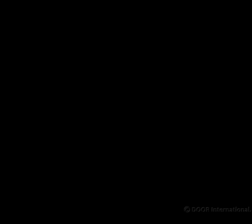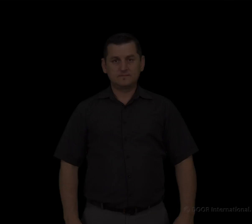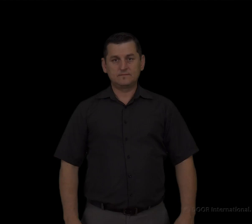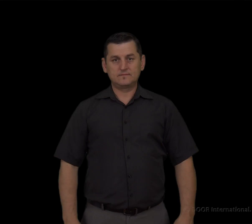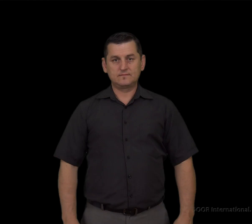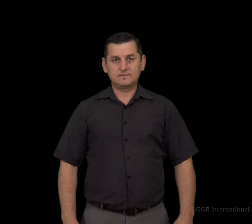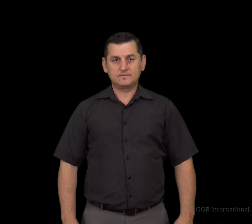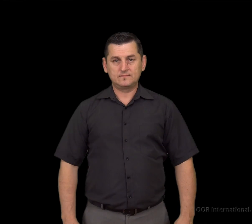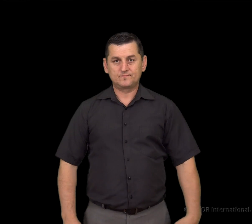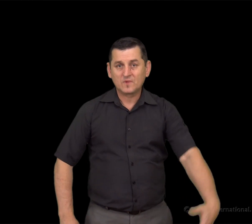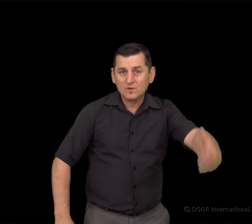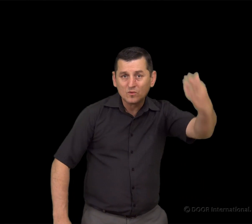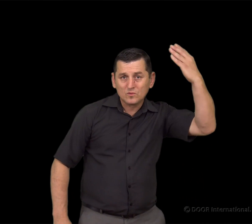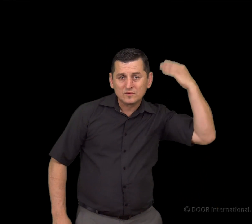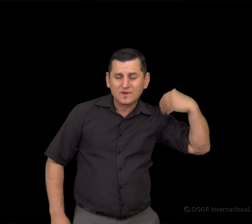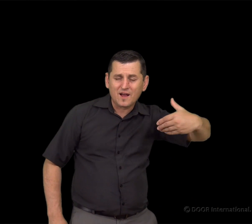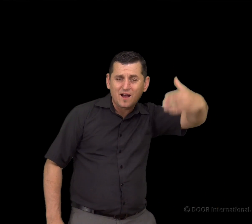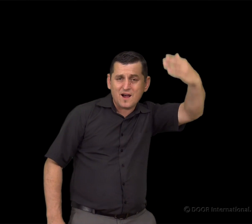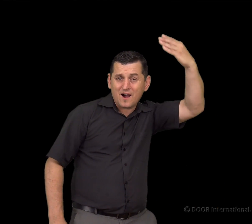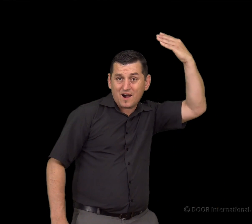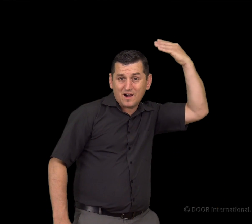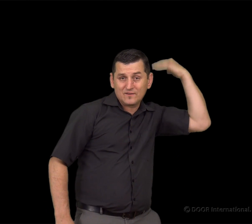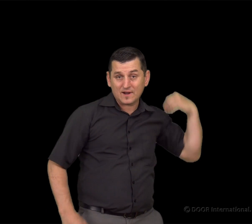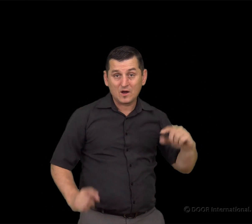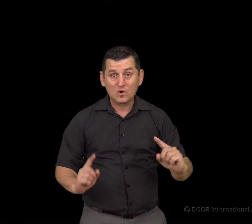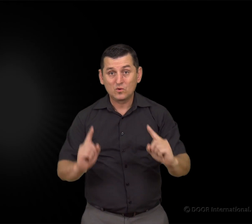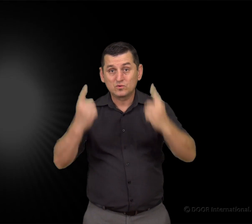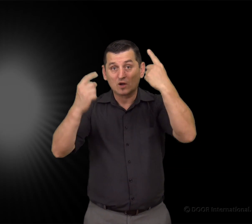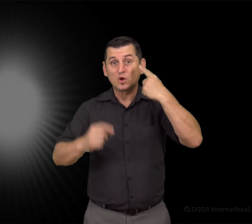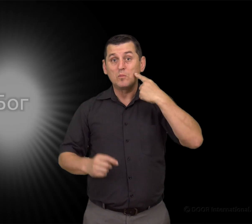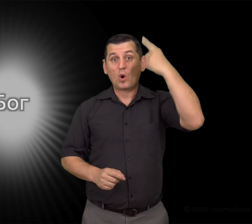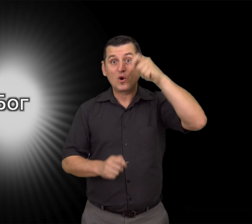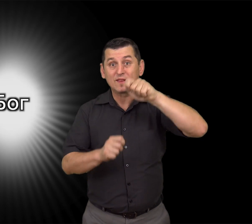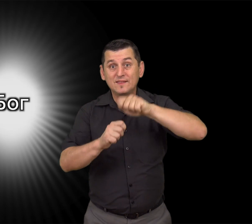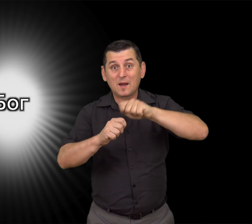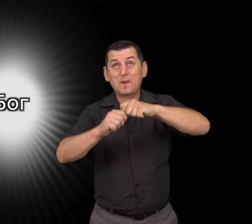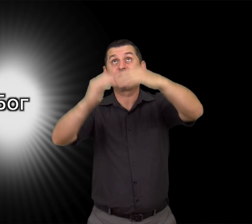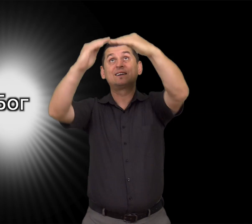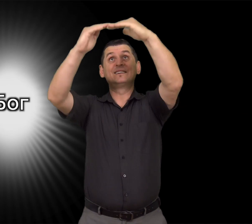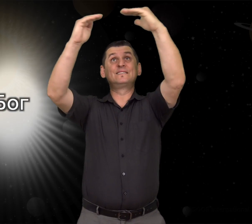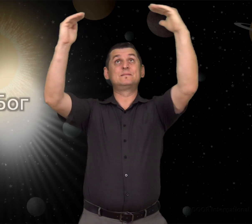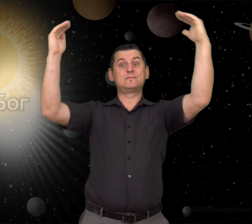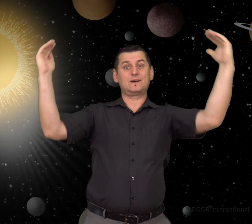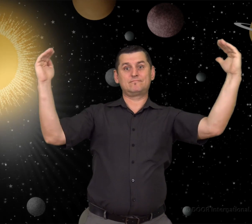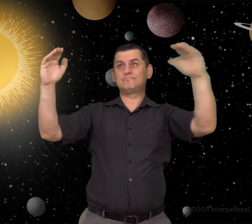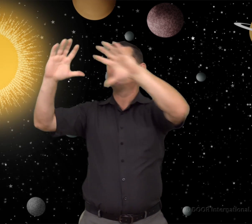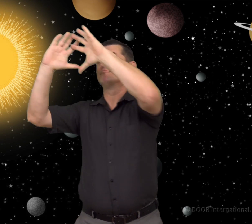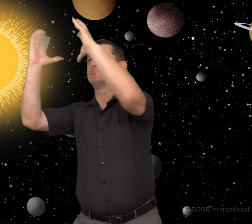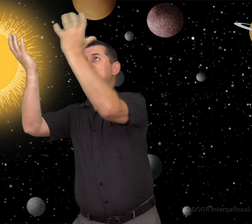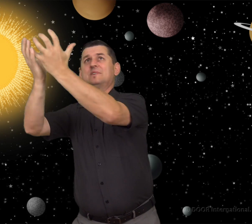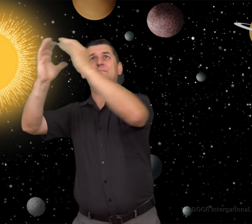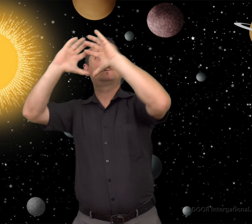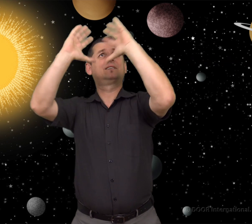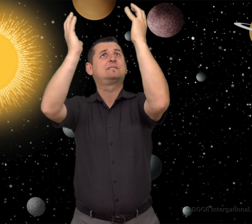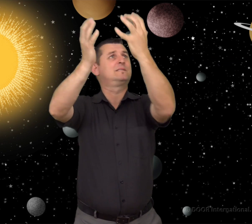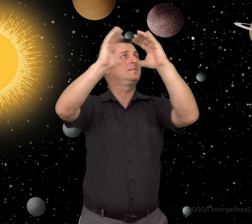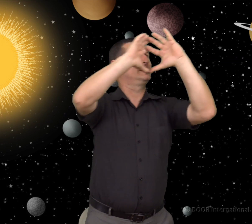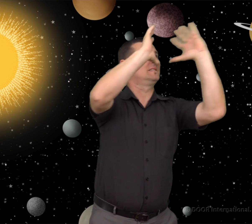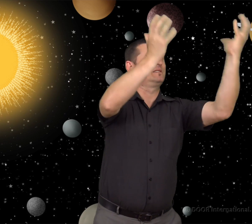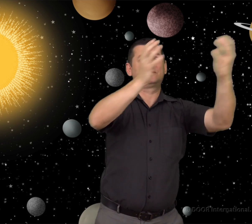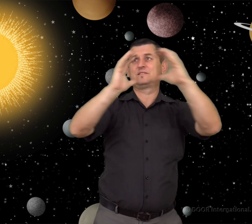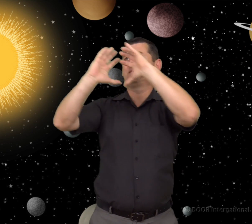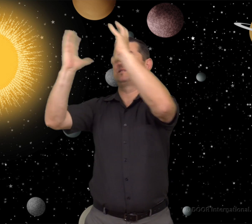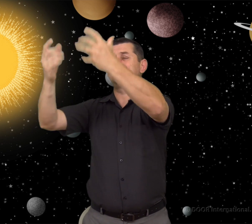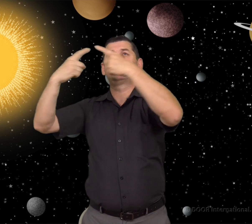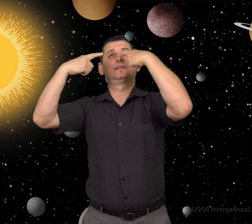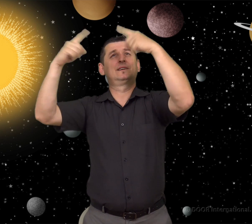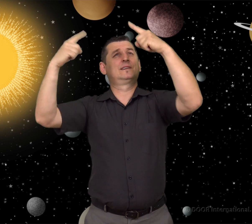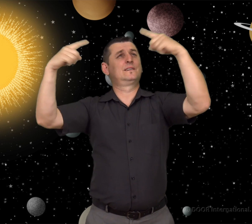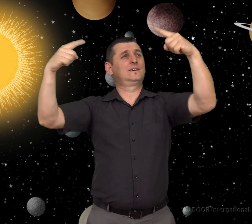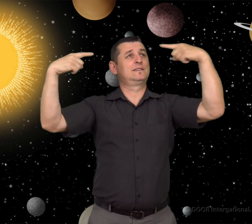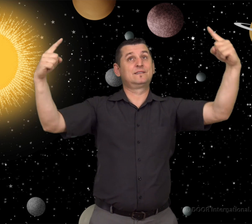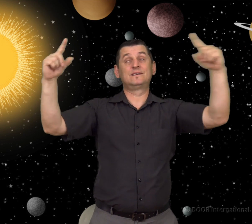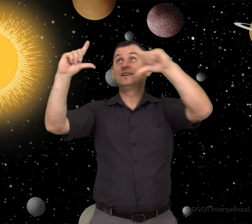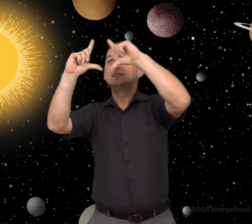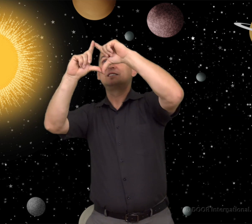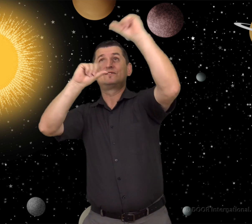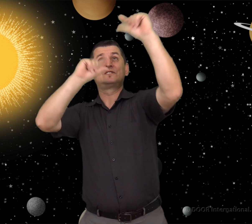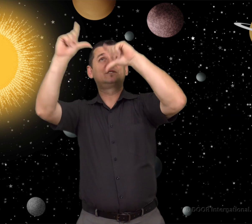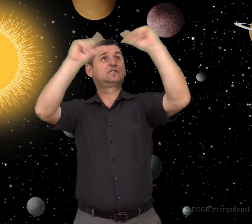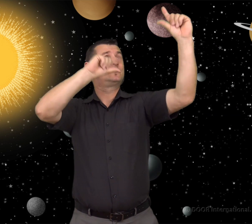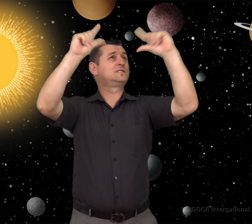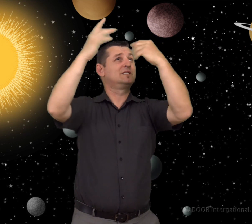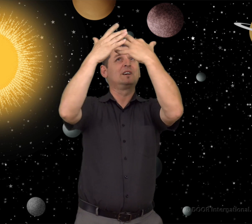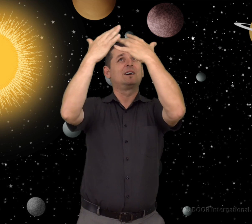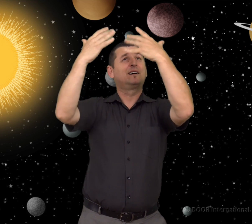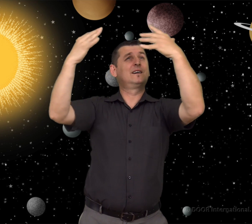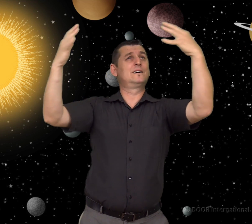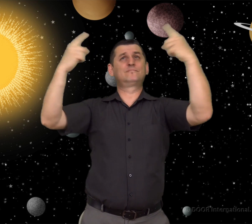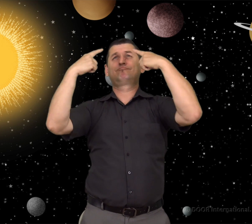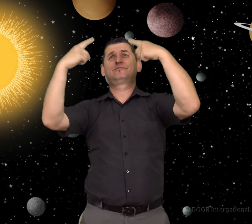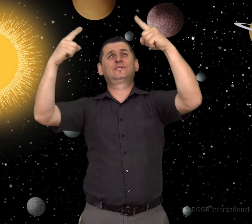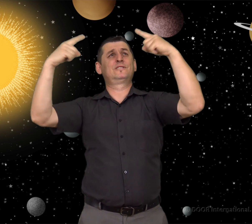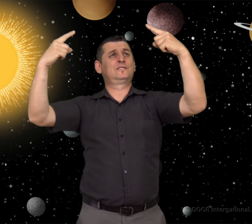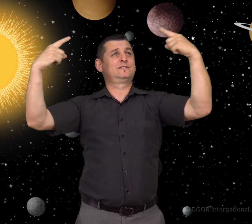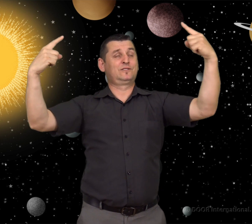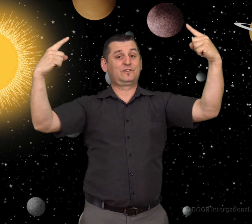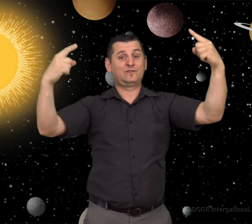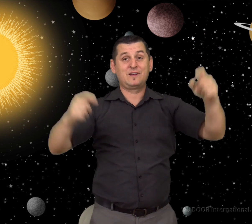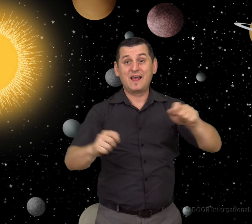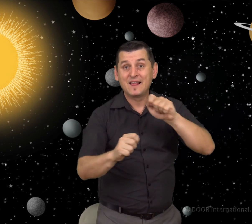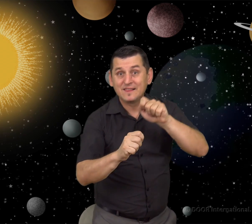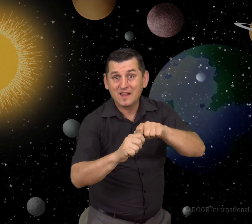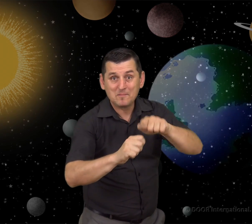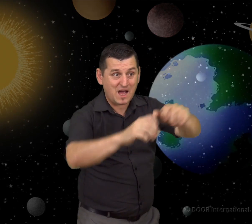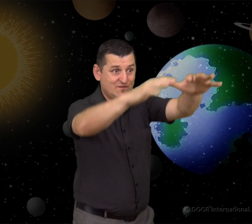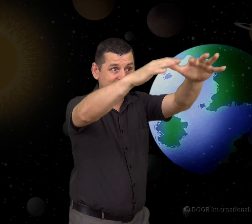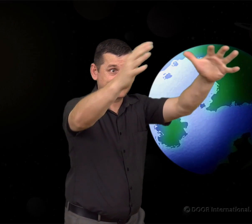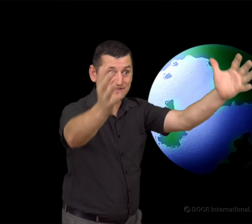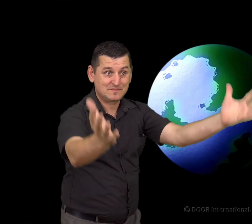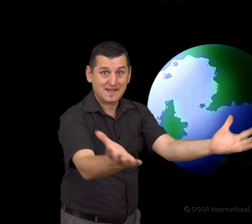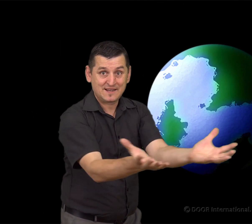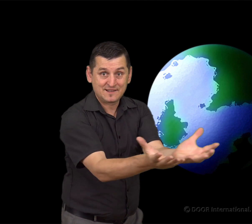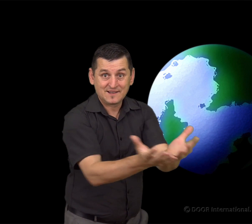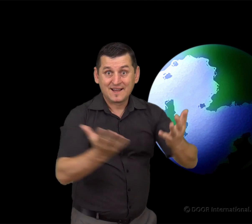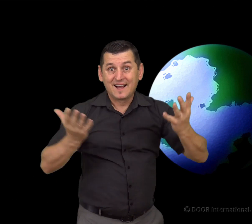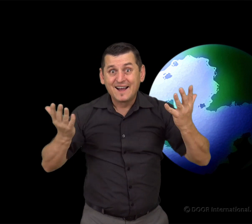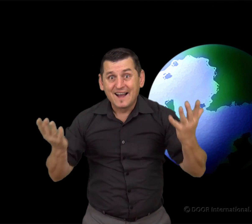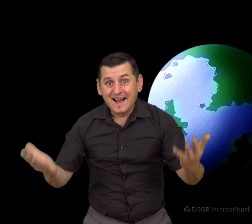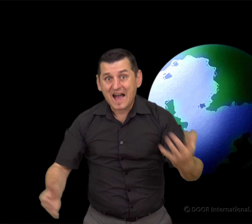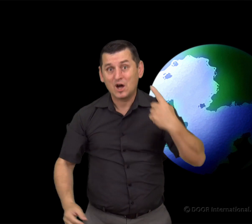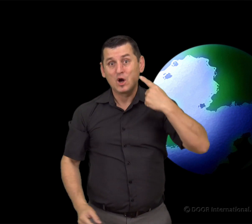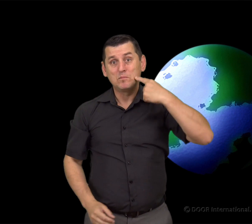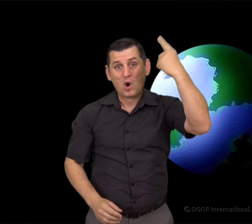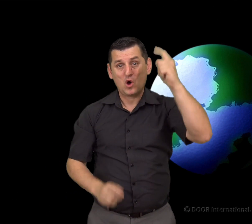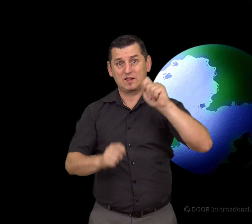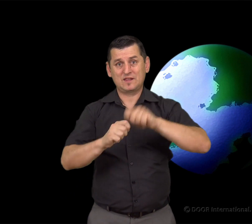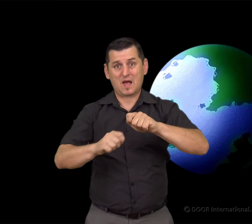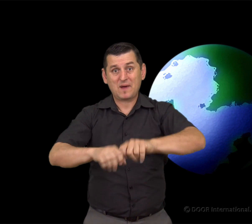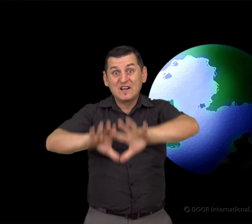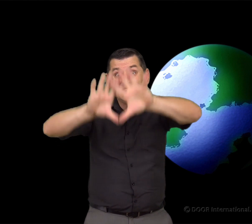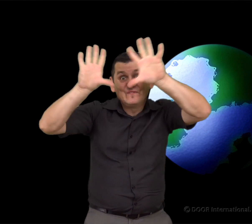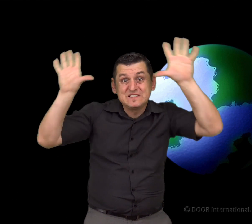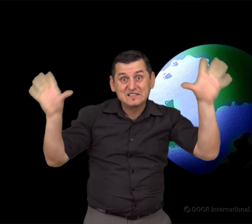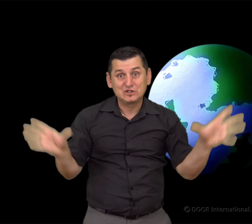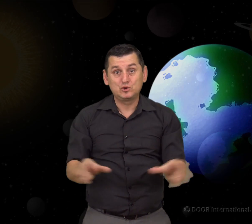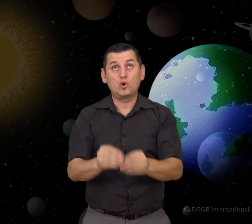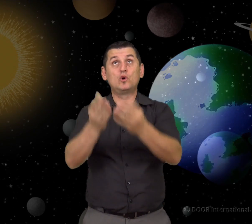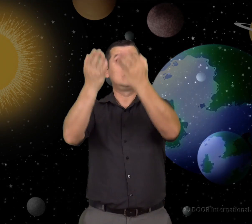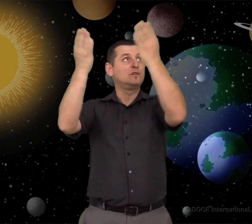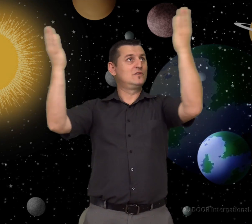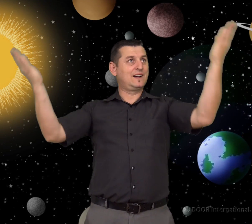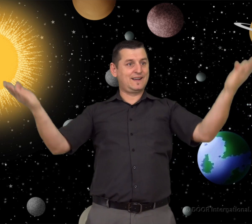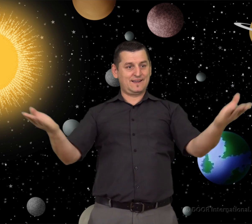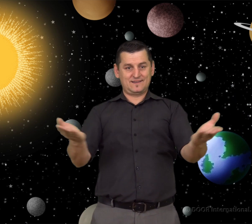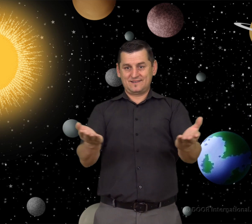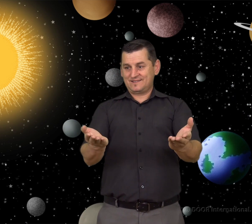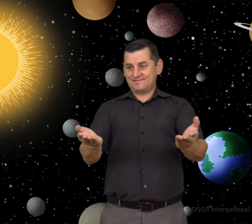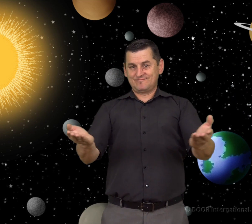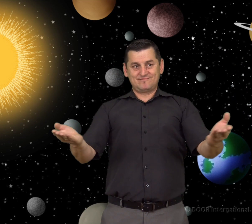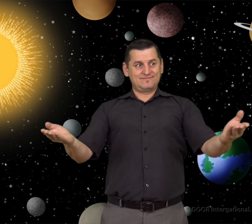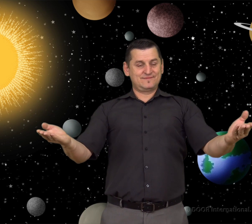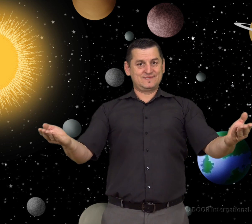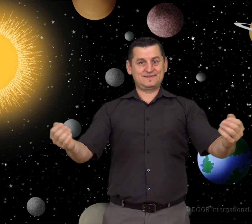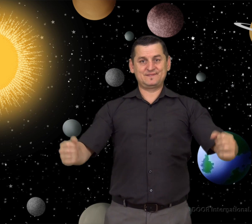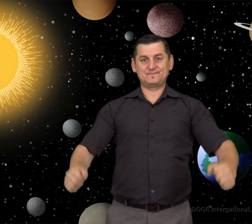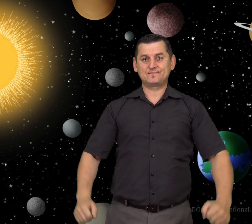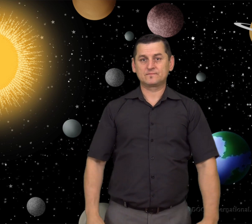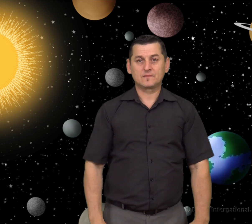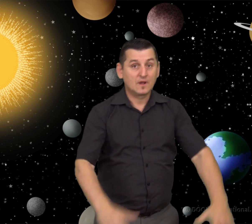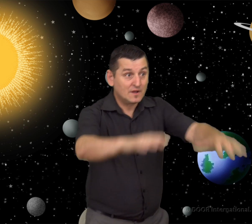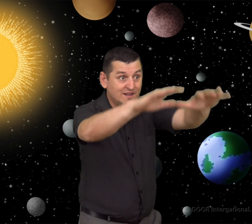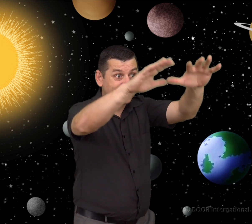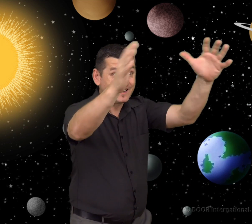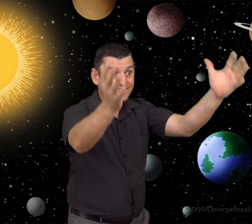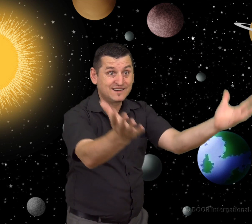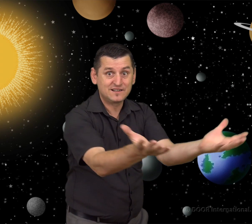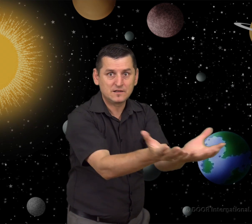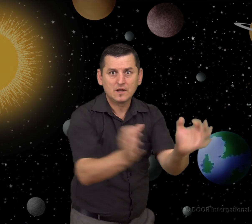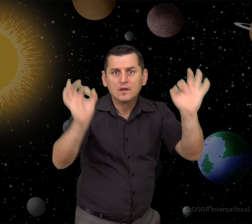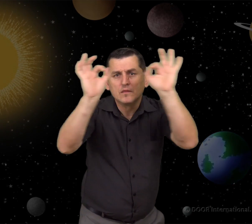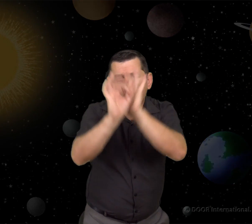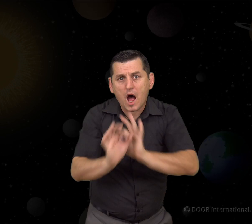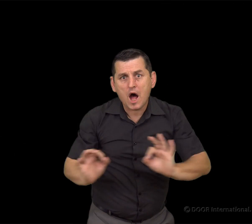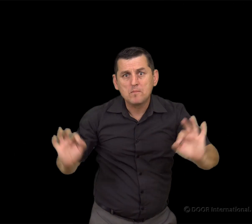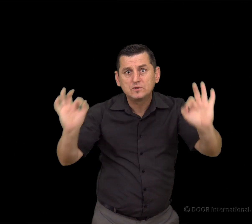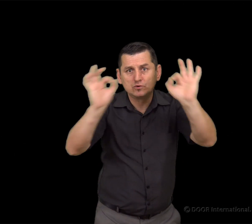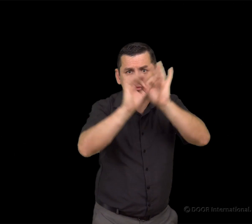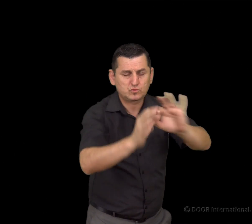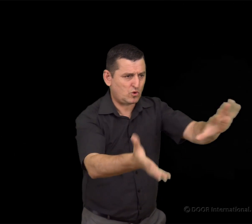In the beginning God created the heavens and the earth.